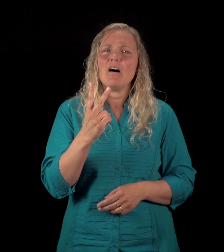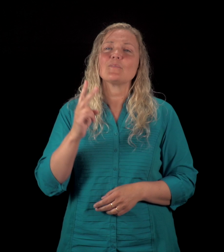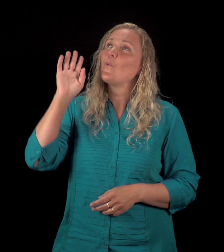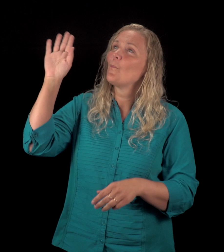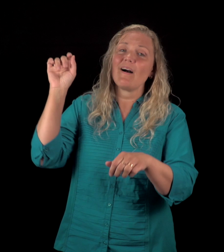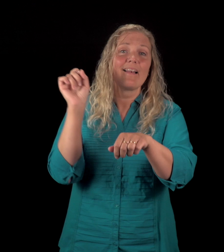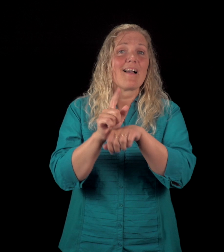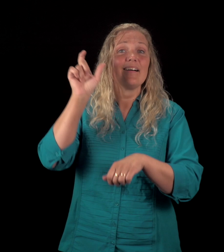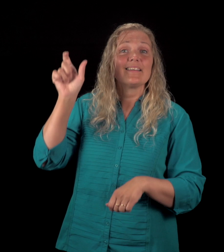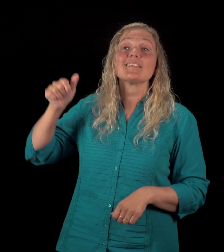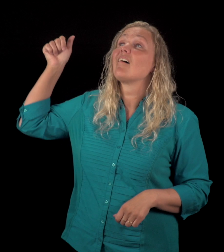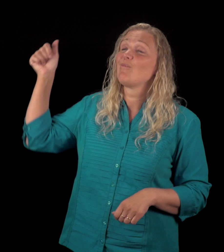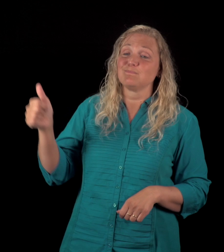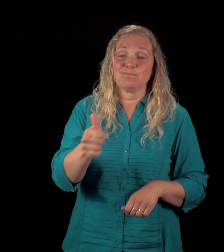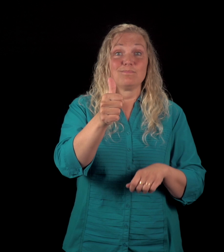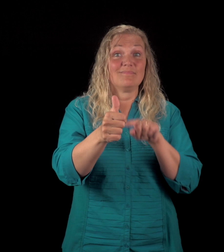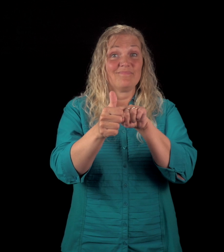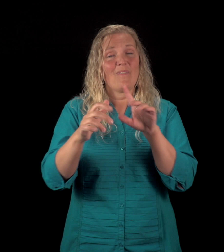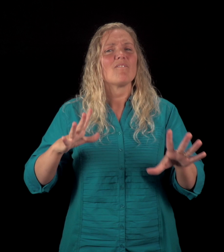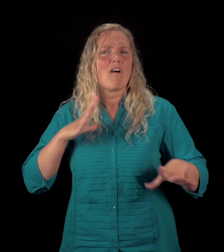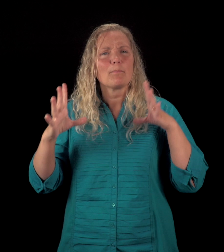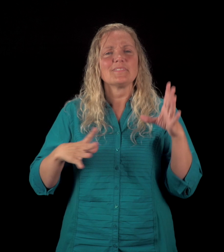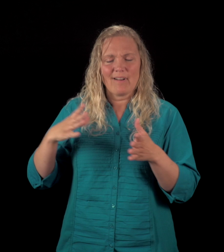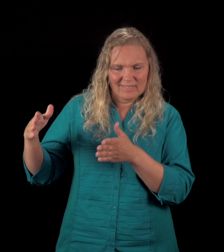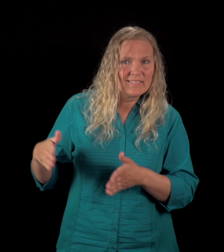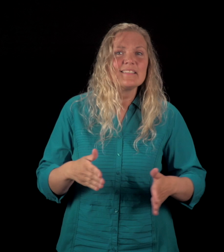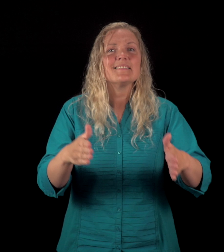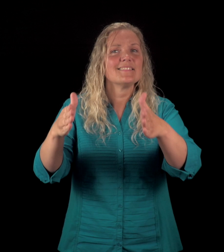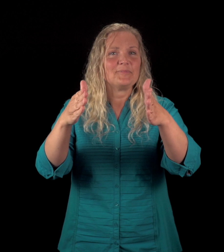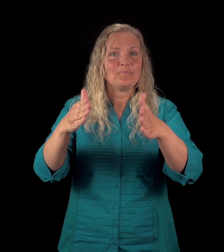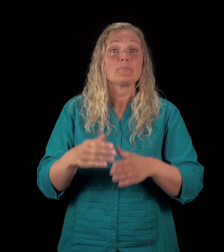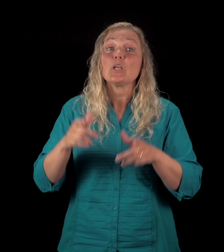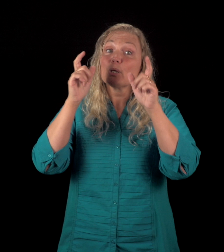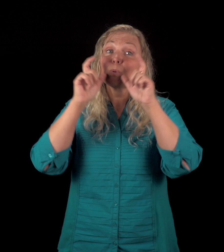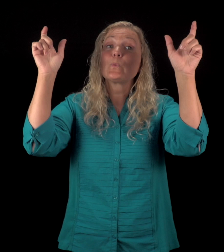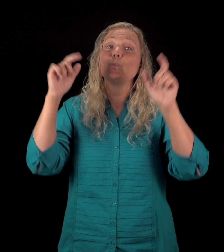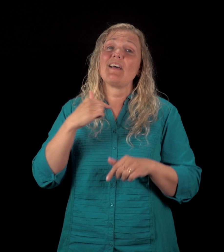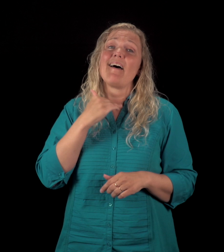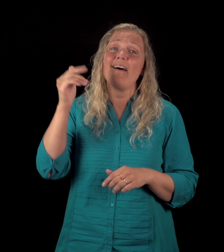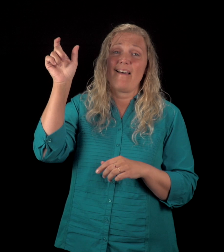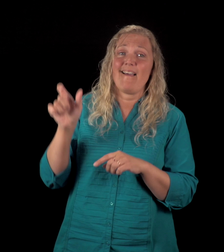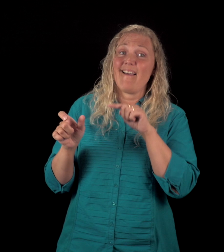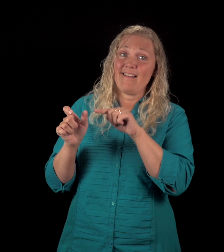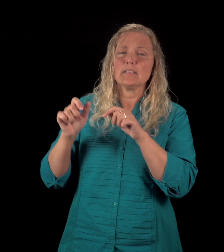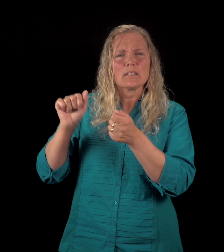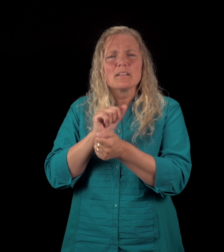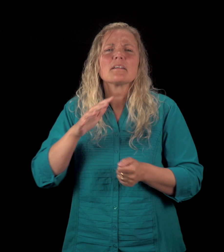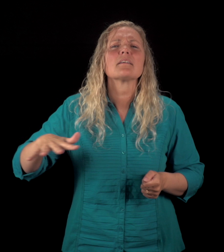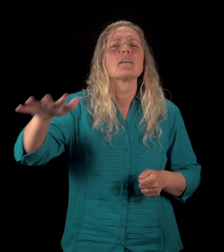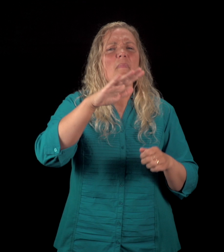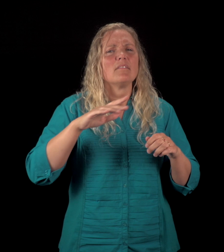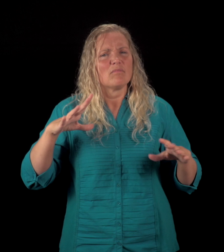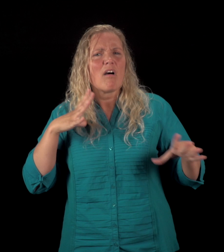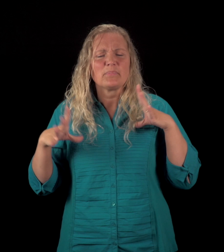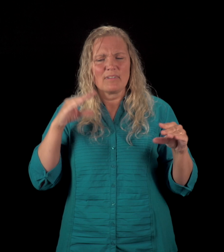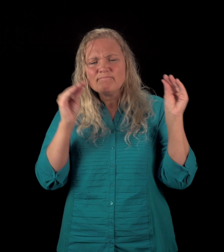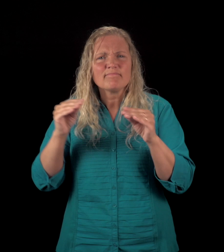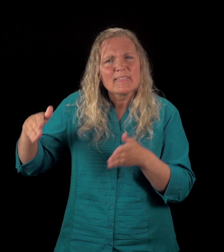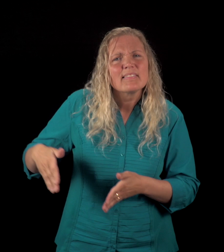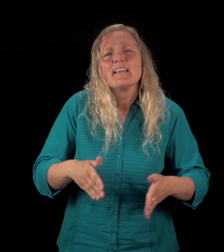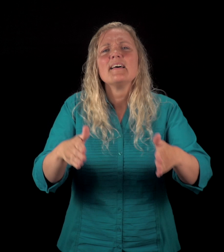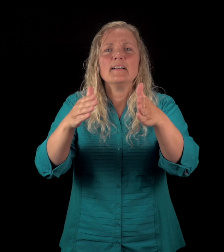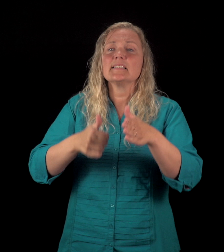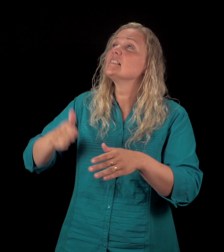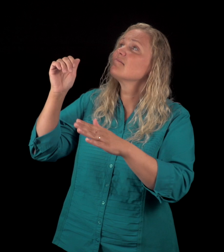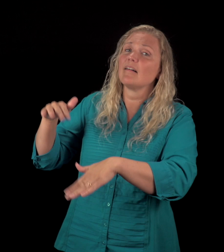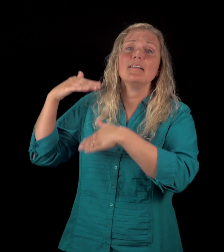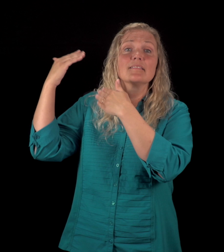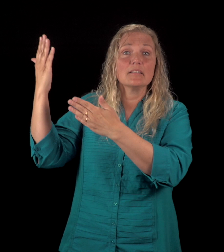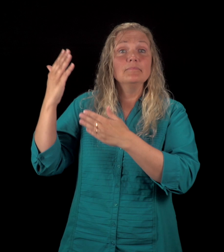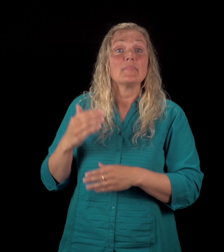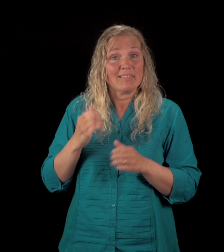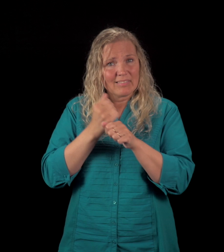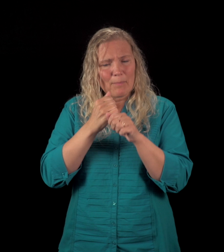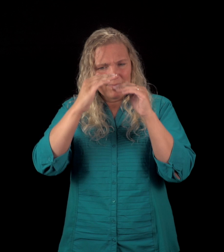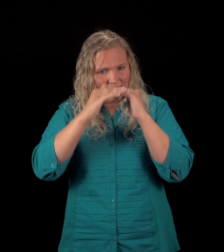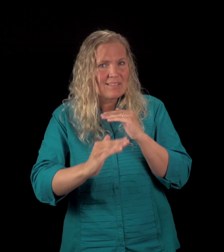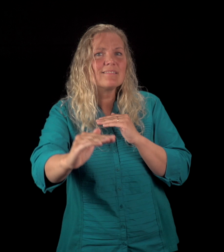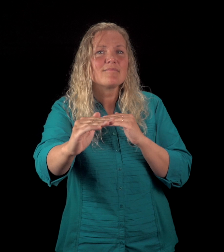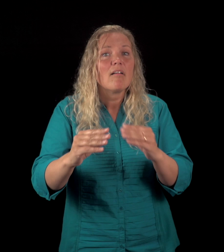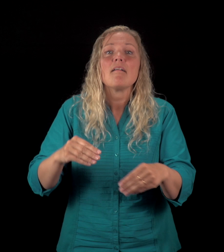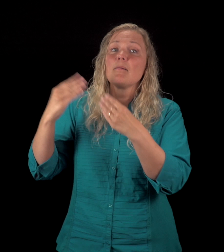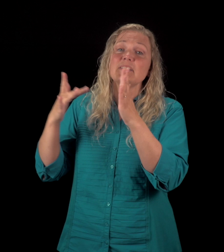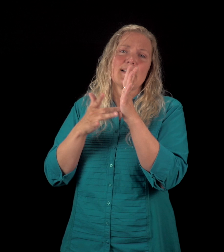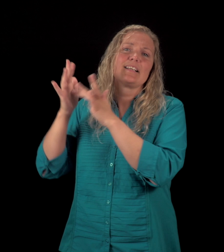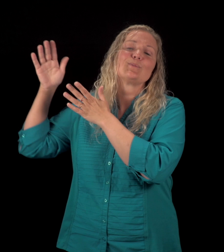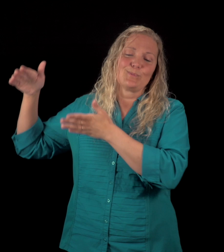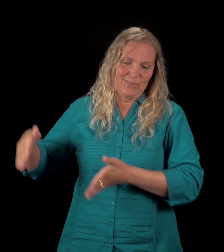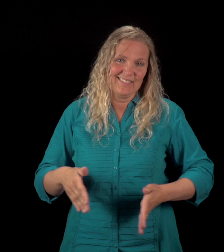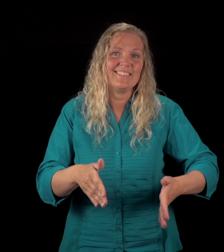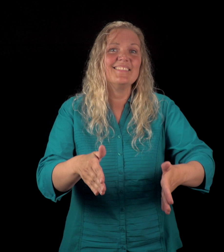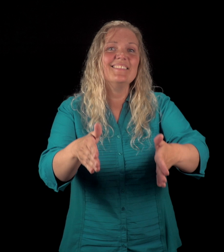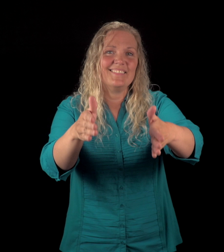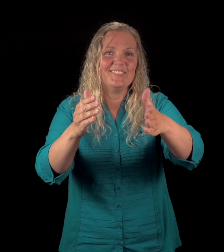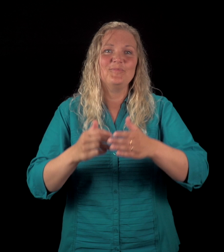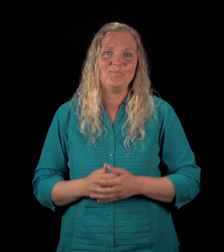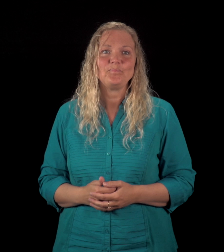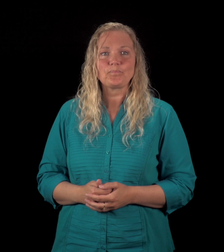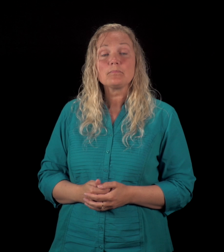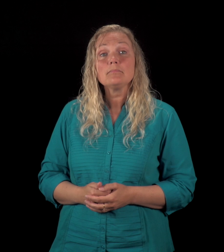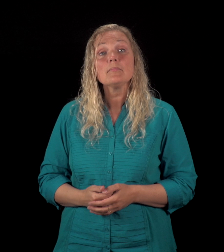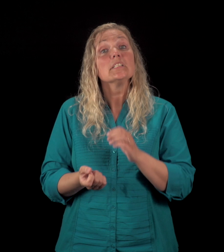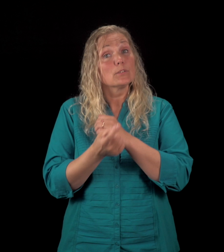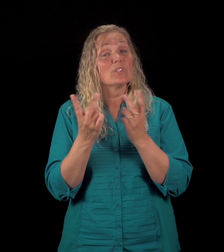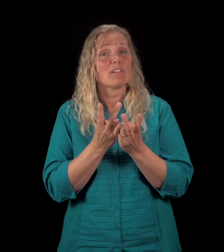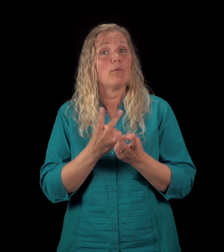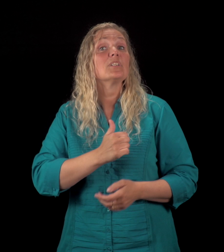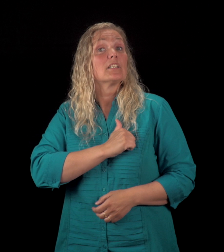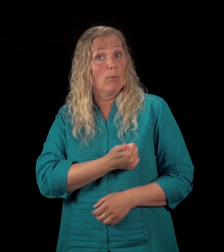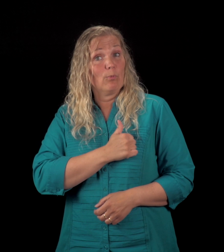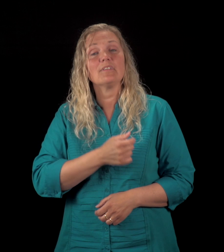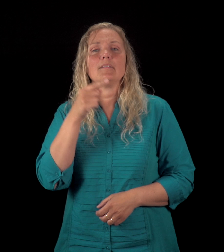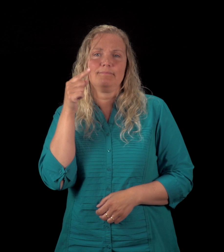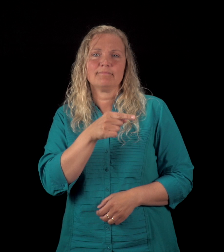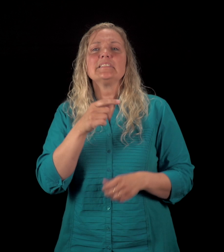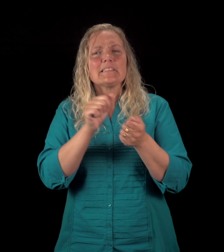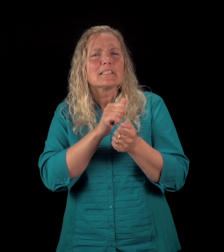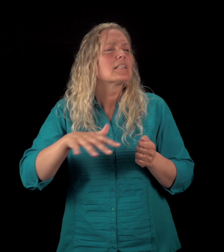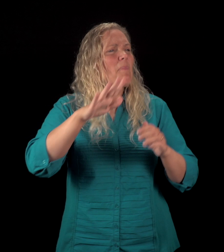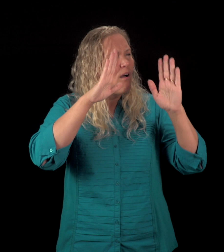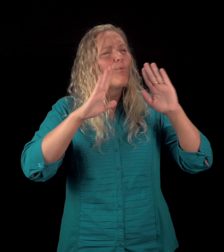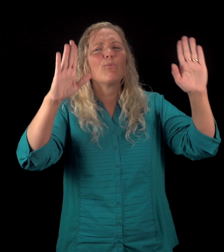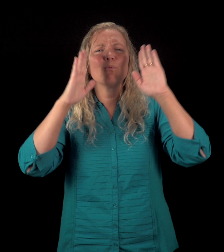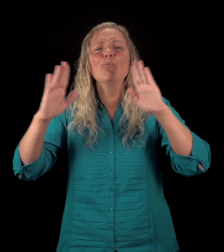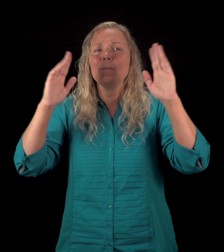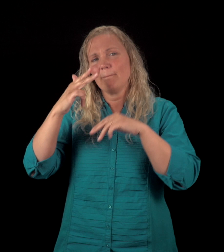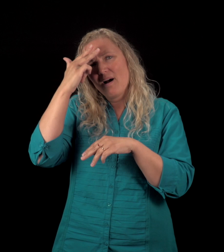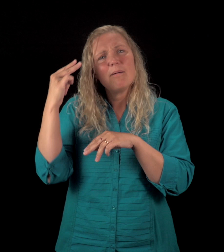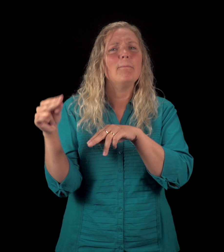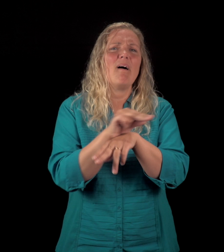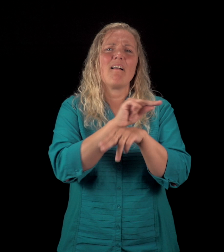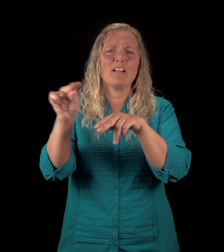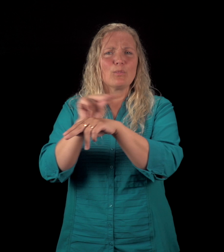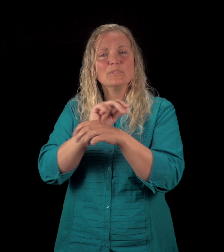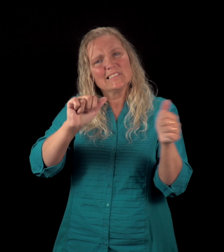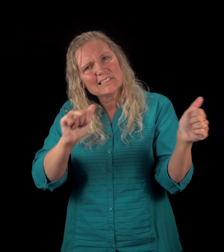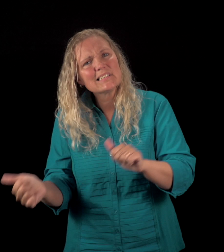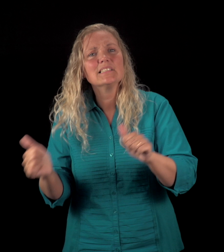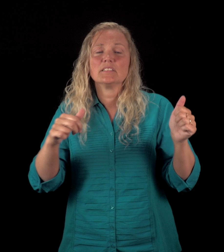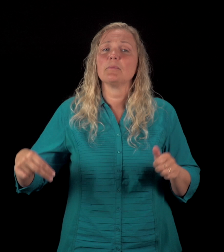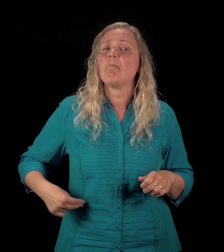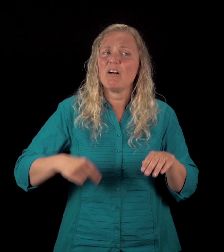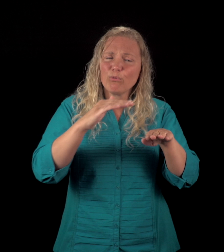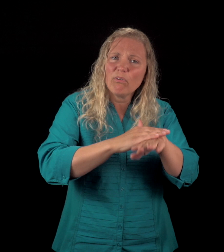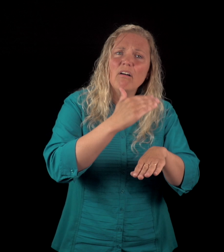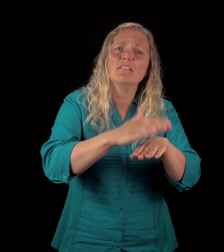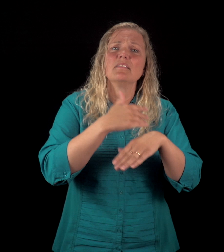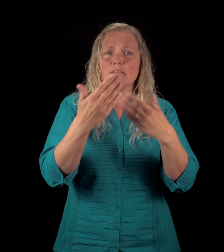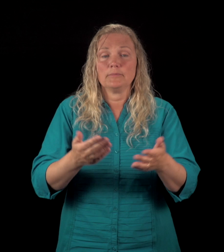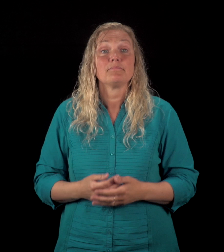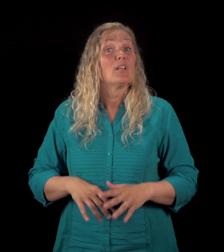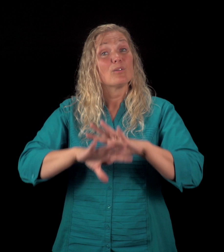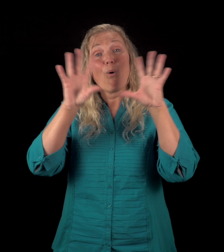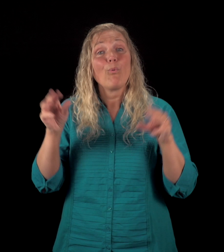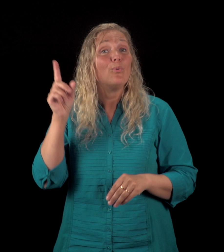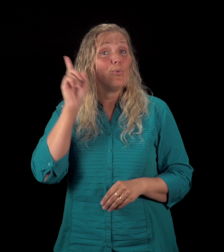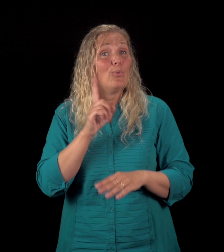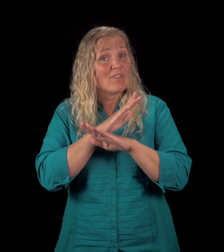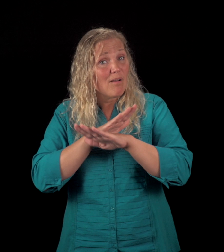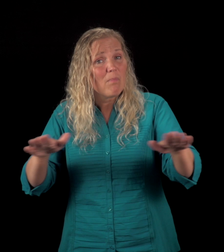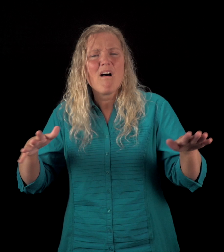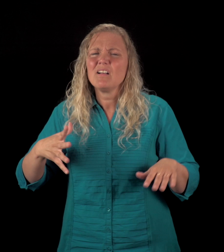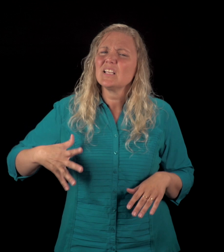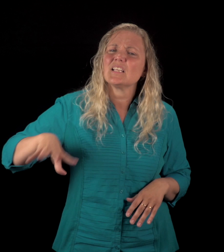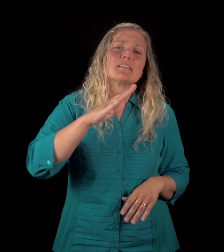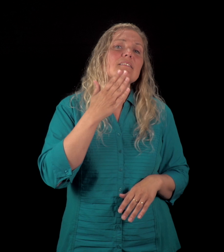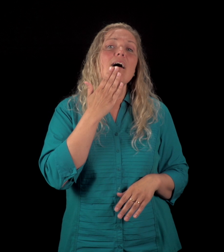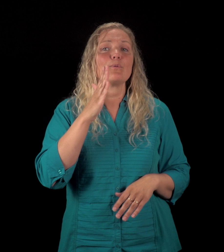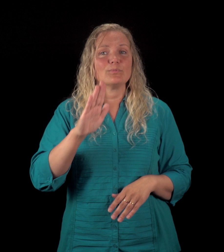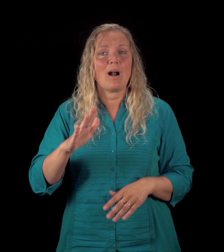“A voice of one calling in the wilderness, ‘Prepare the way for the Lord, make straight paths for Him.’” John the Baptist appeared in the wilderness, preaching a baptism of repentance for the forgiveness of sins.